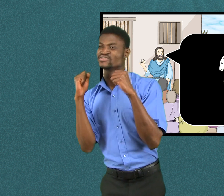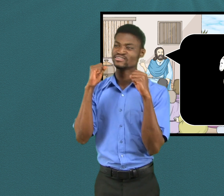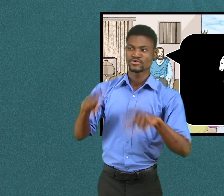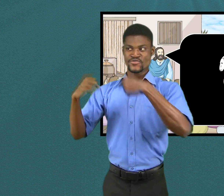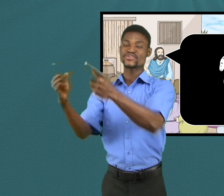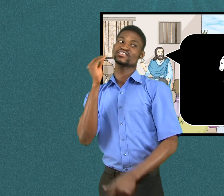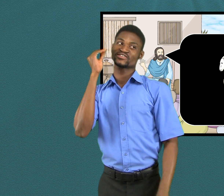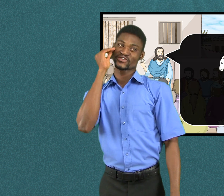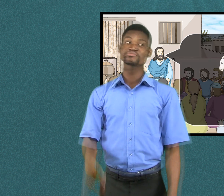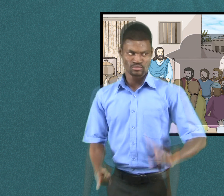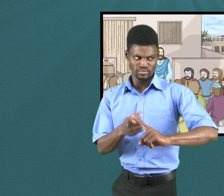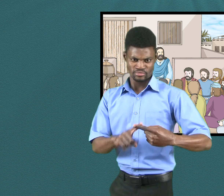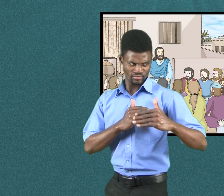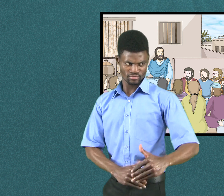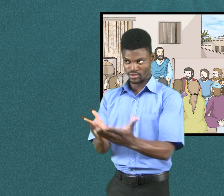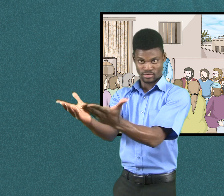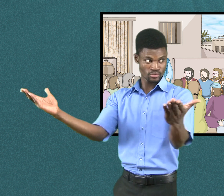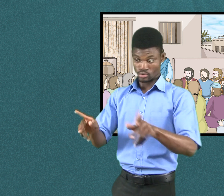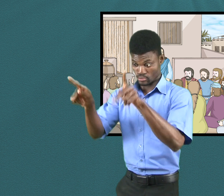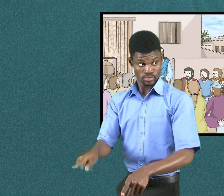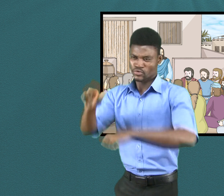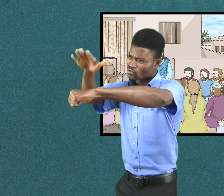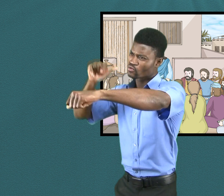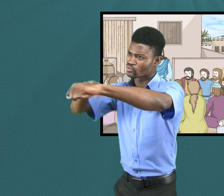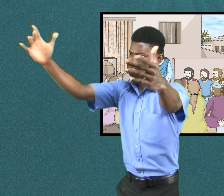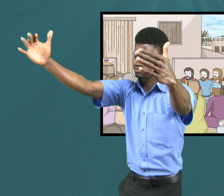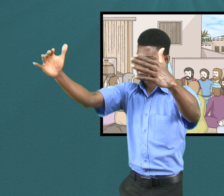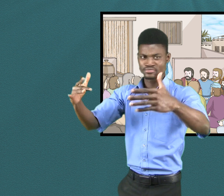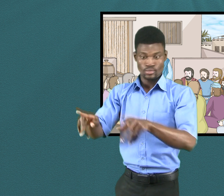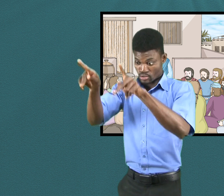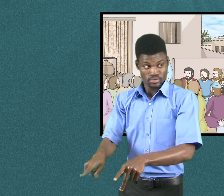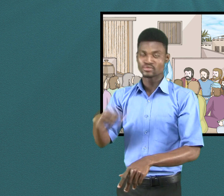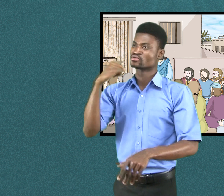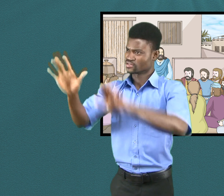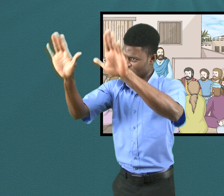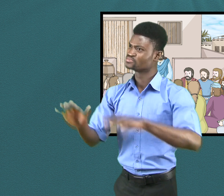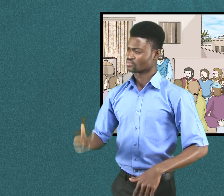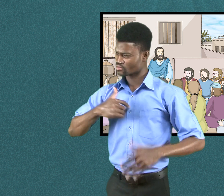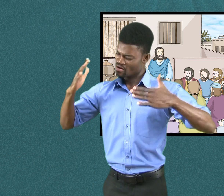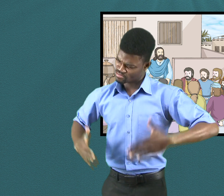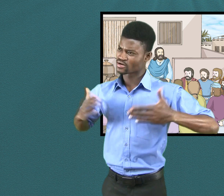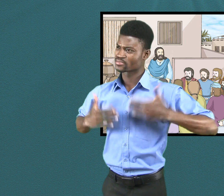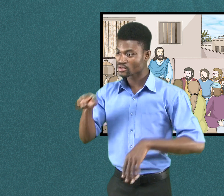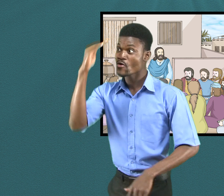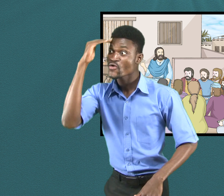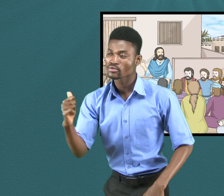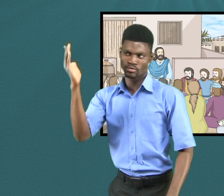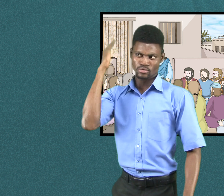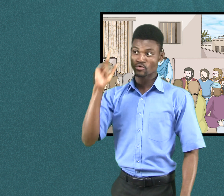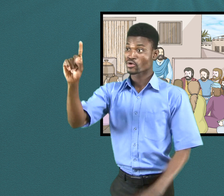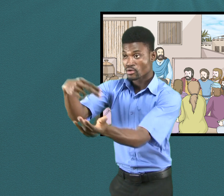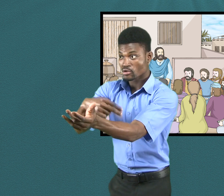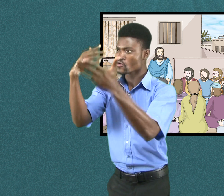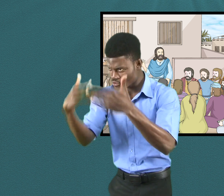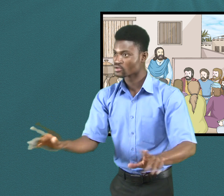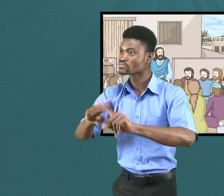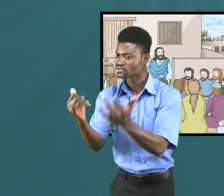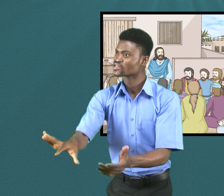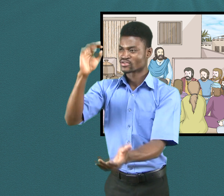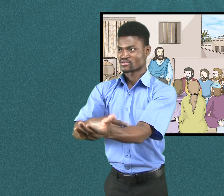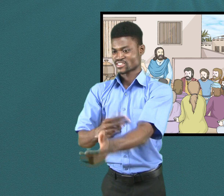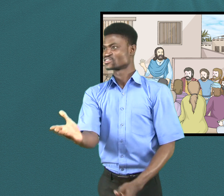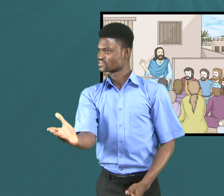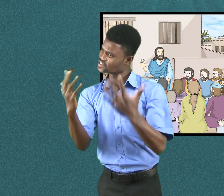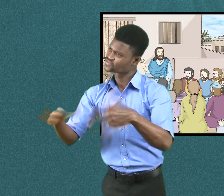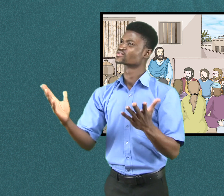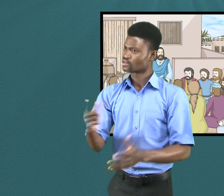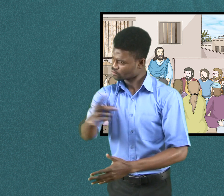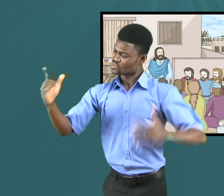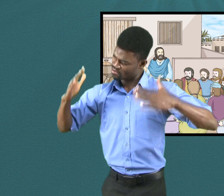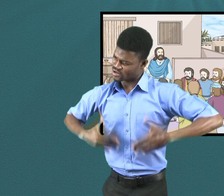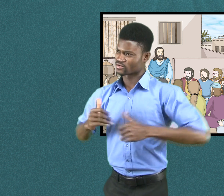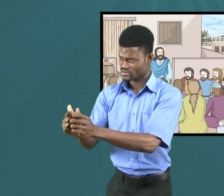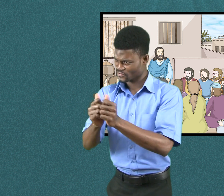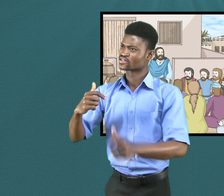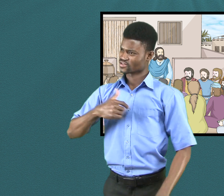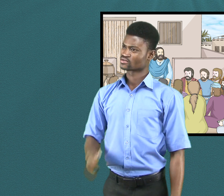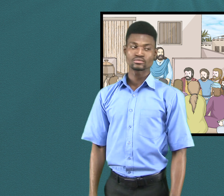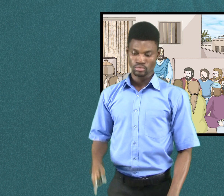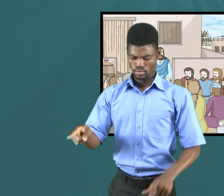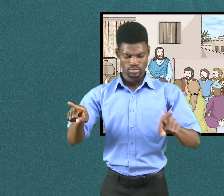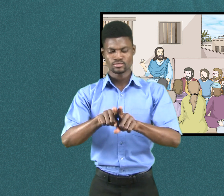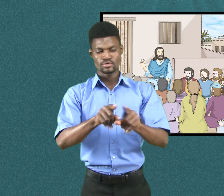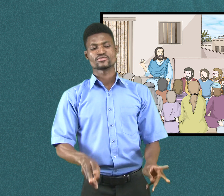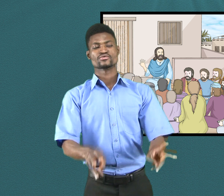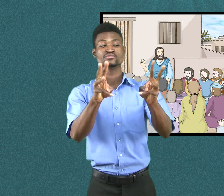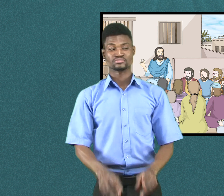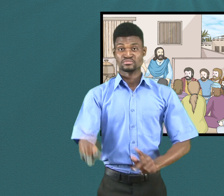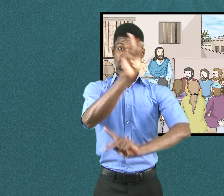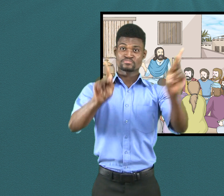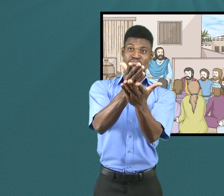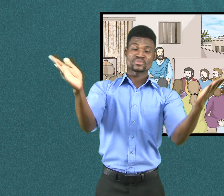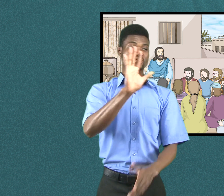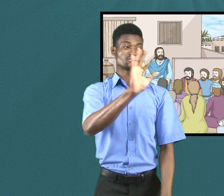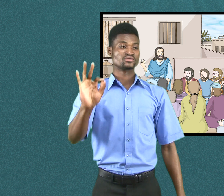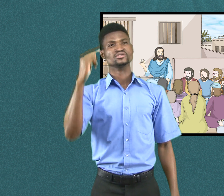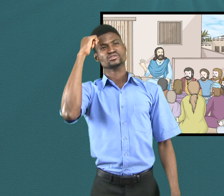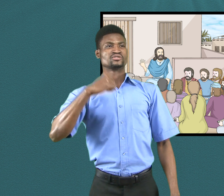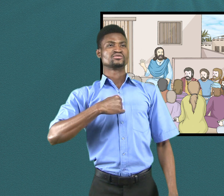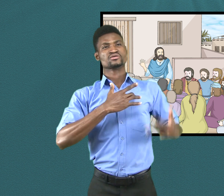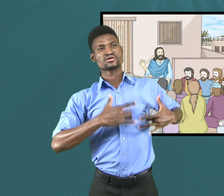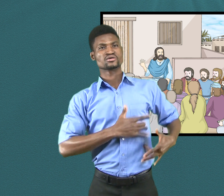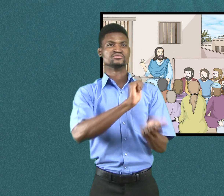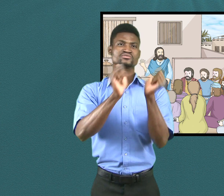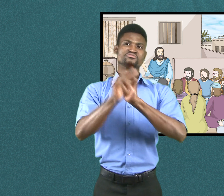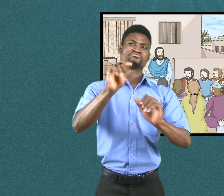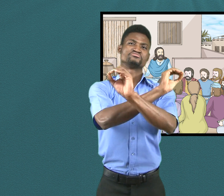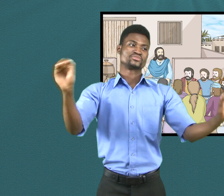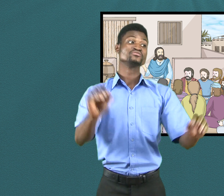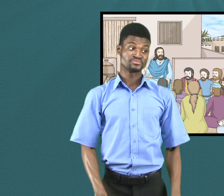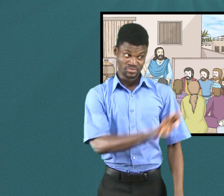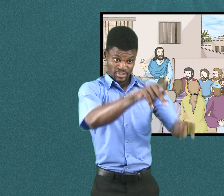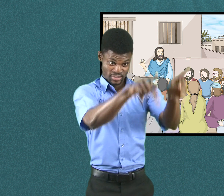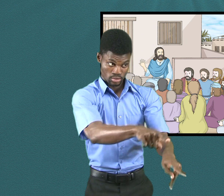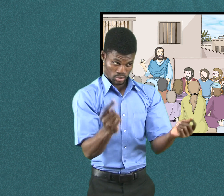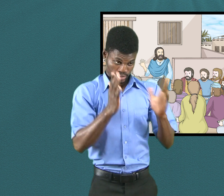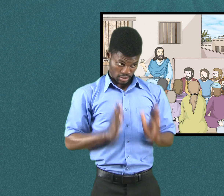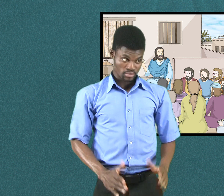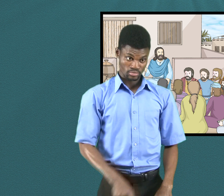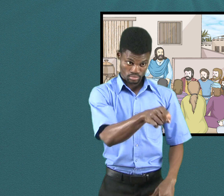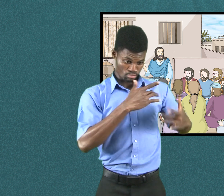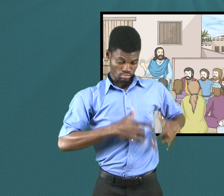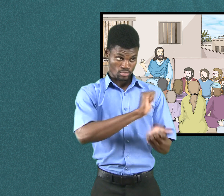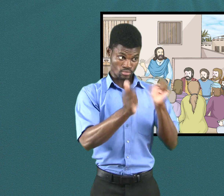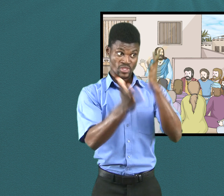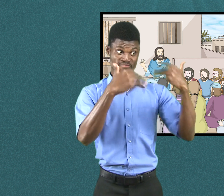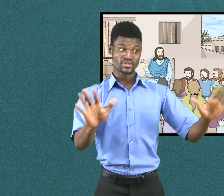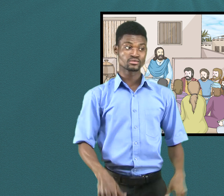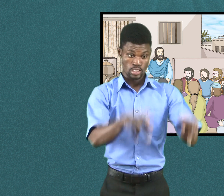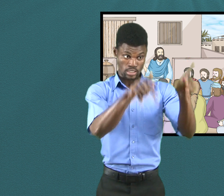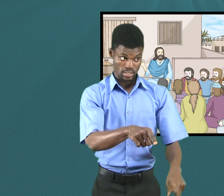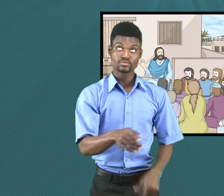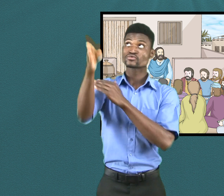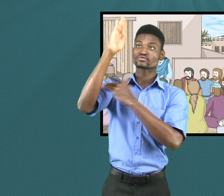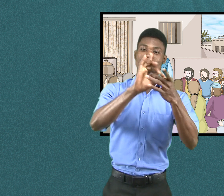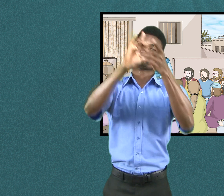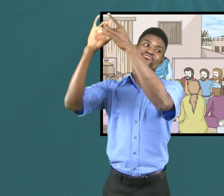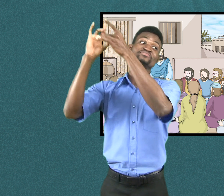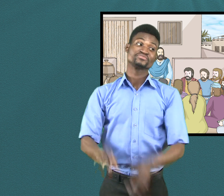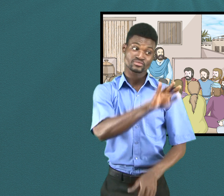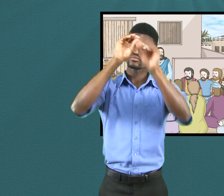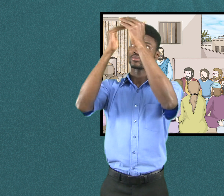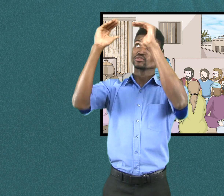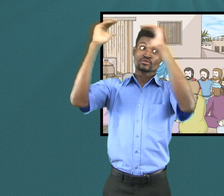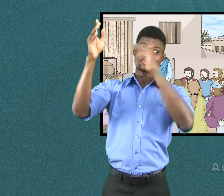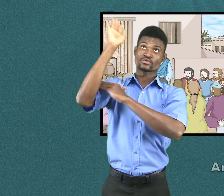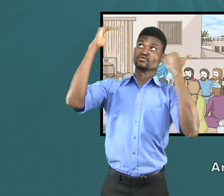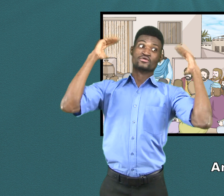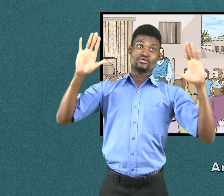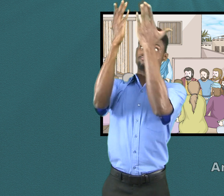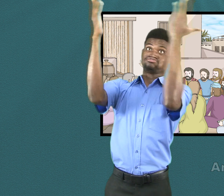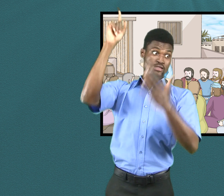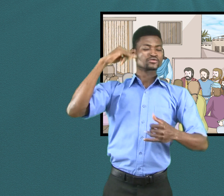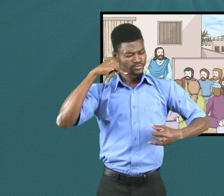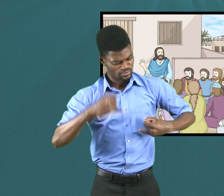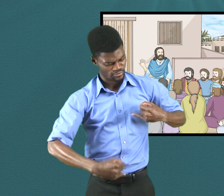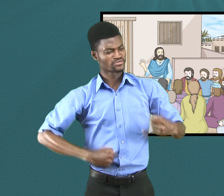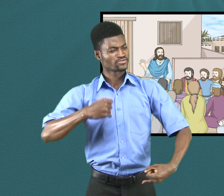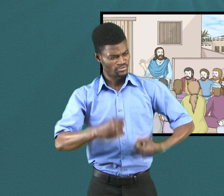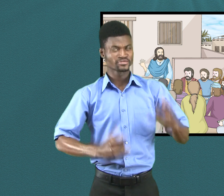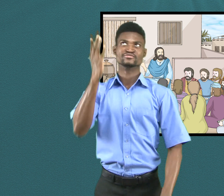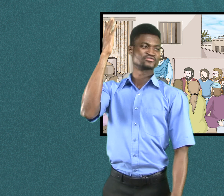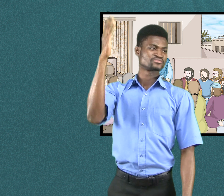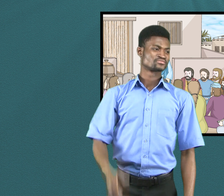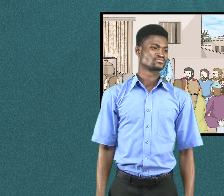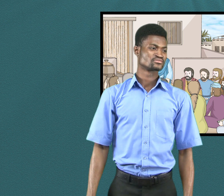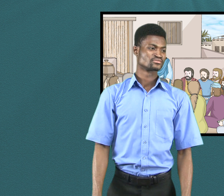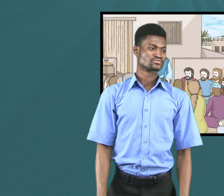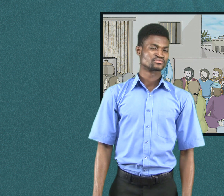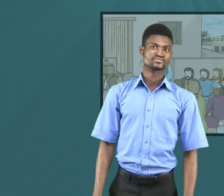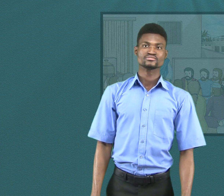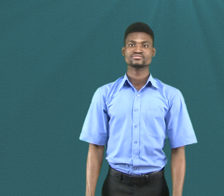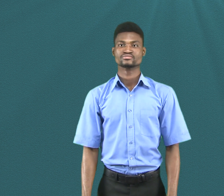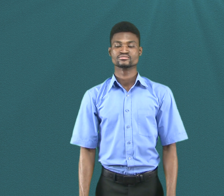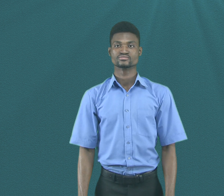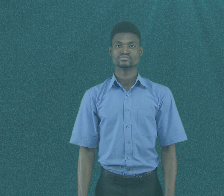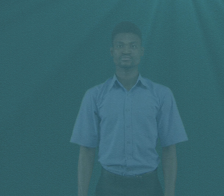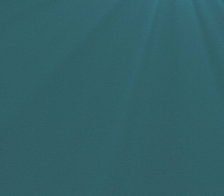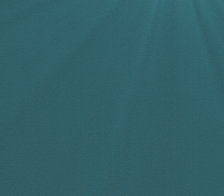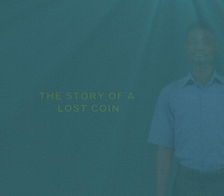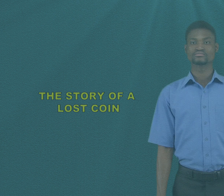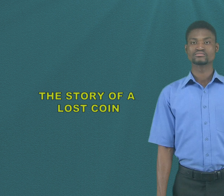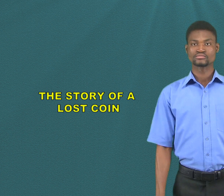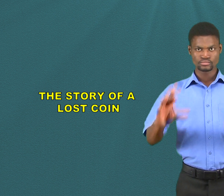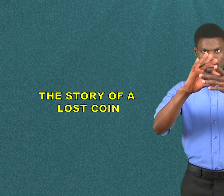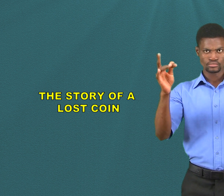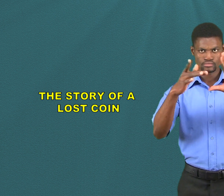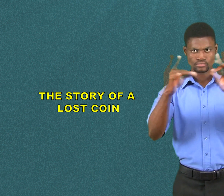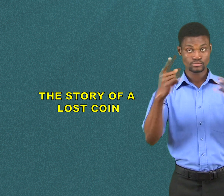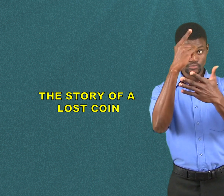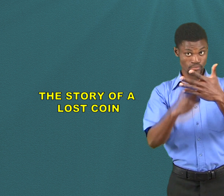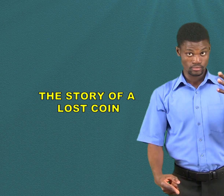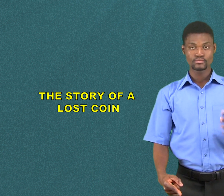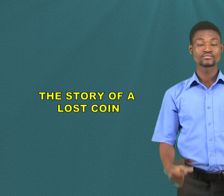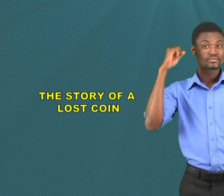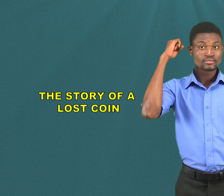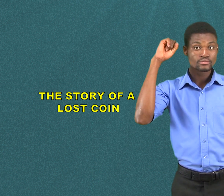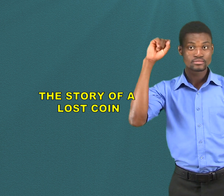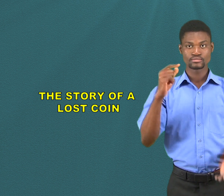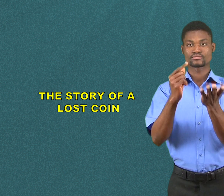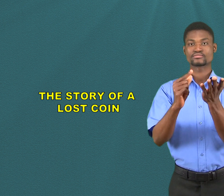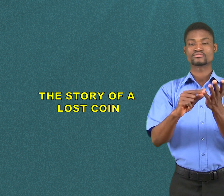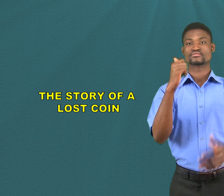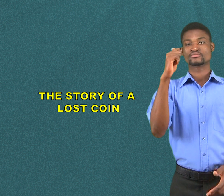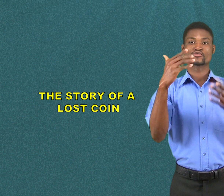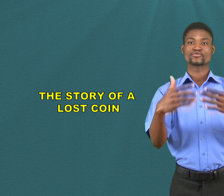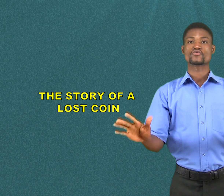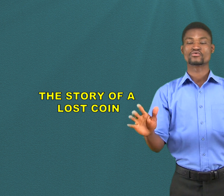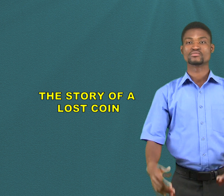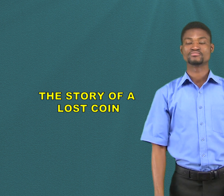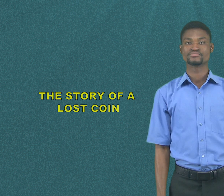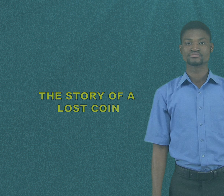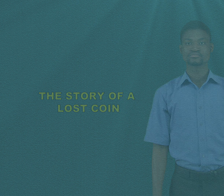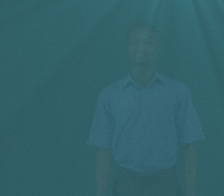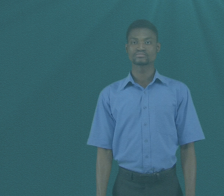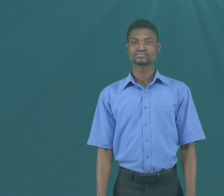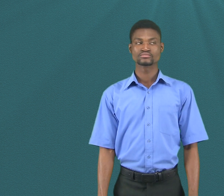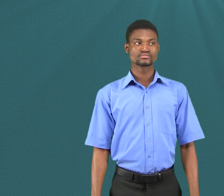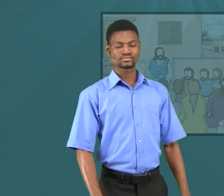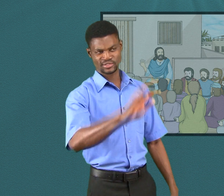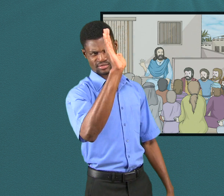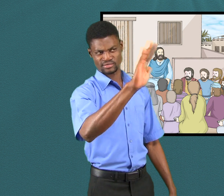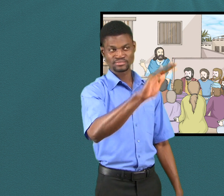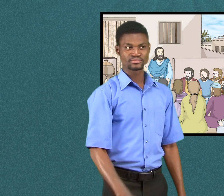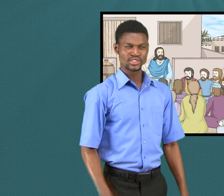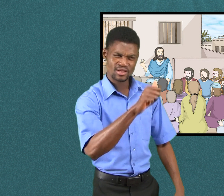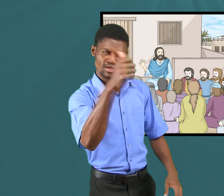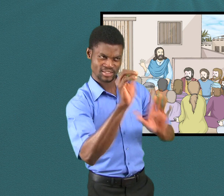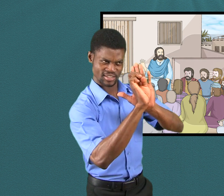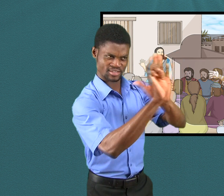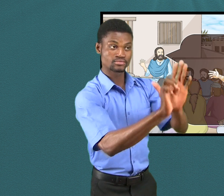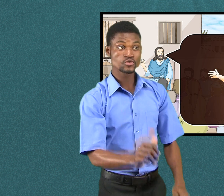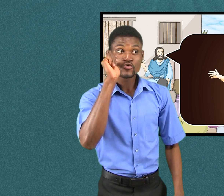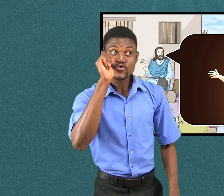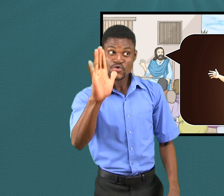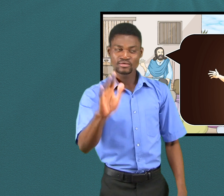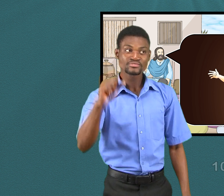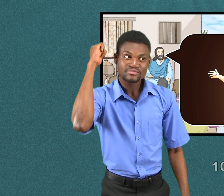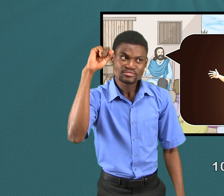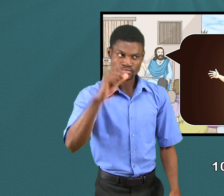In the same way, I tell you that there will be more joy in heaven over one sinner who repents than over ninety-nine righteous ones who do not need to repent.